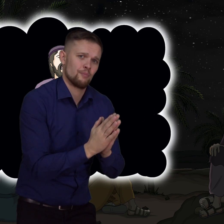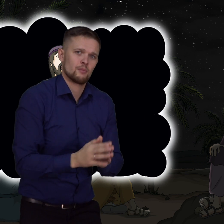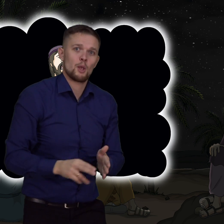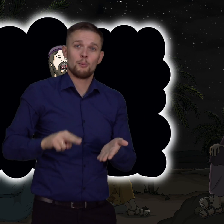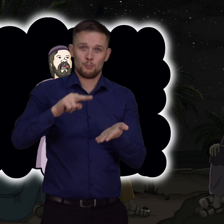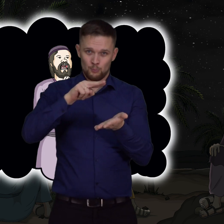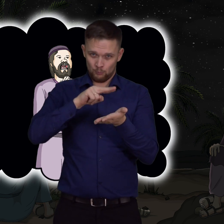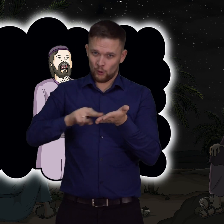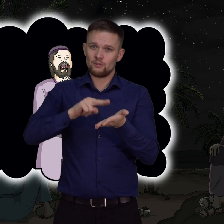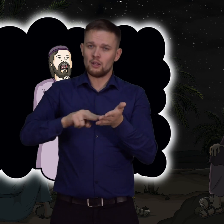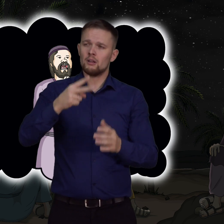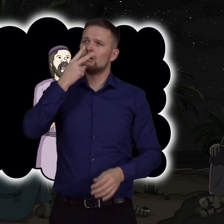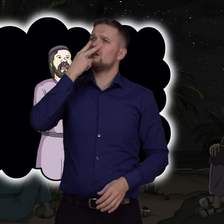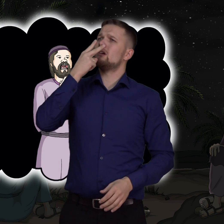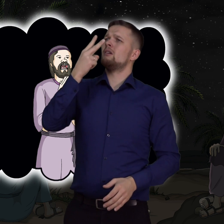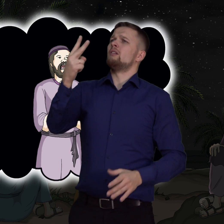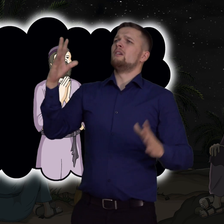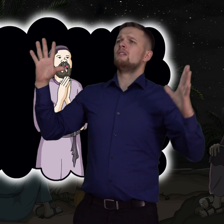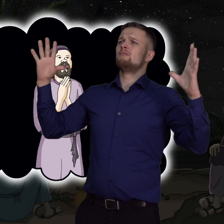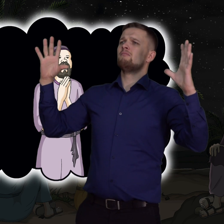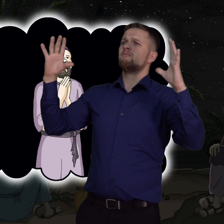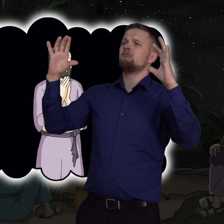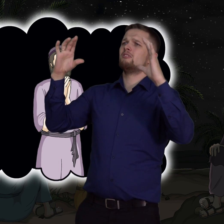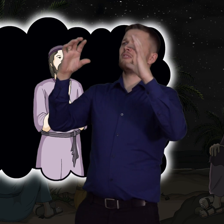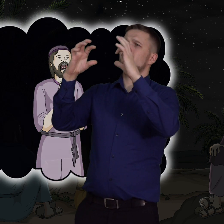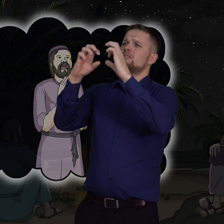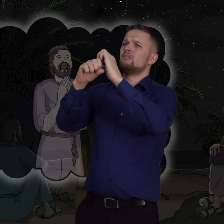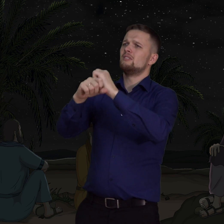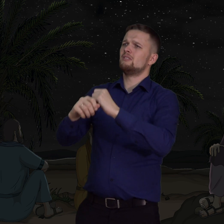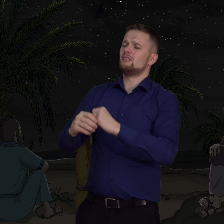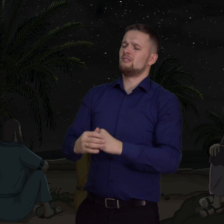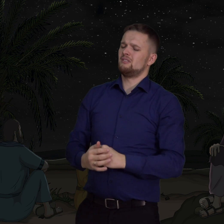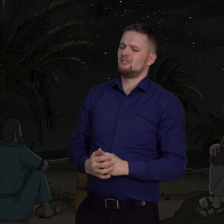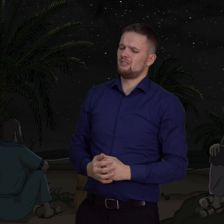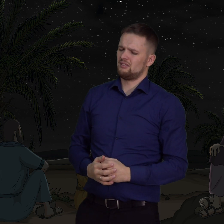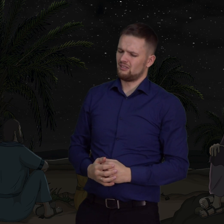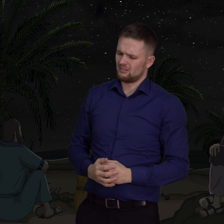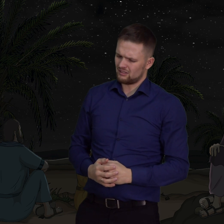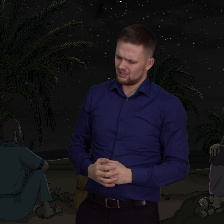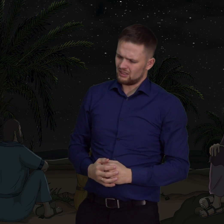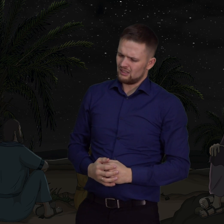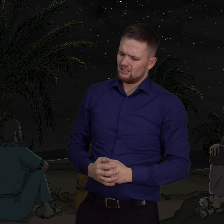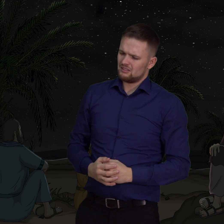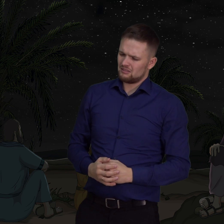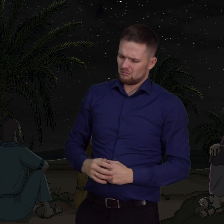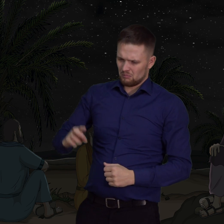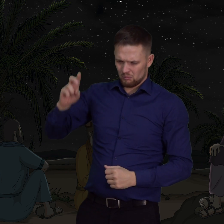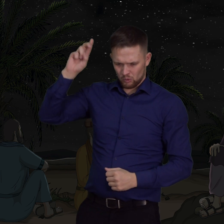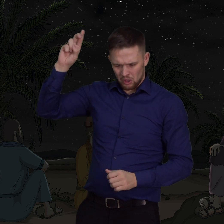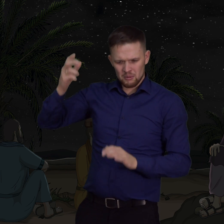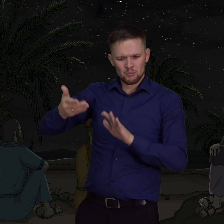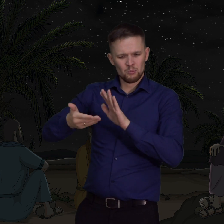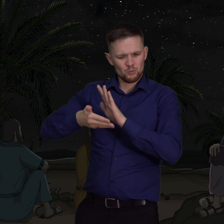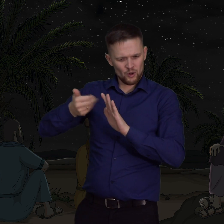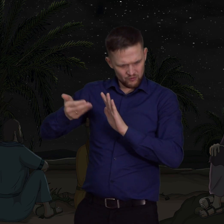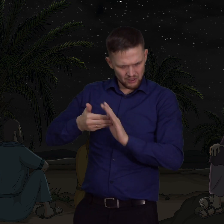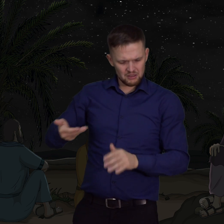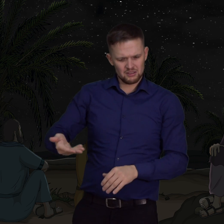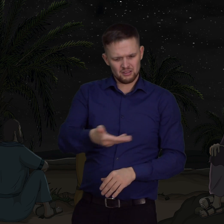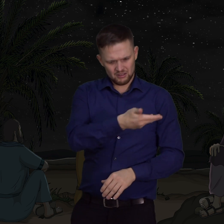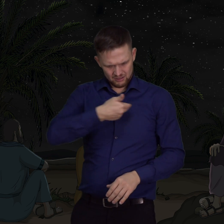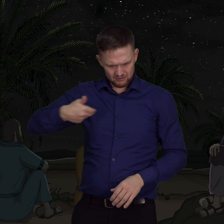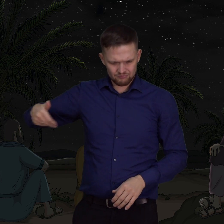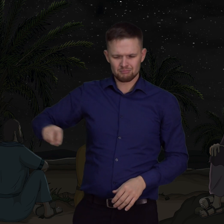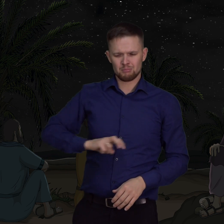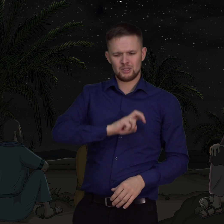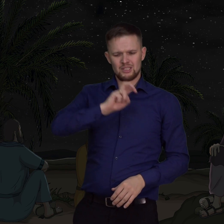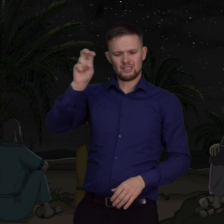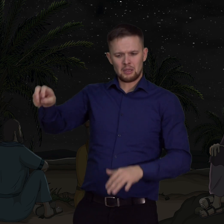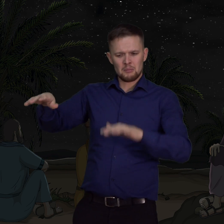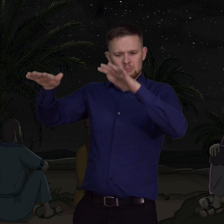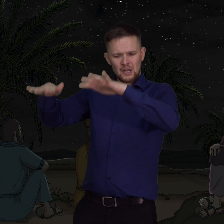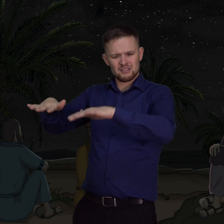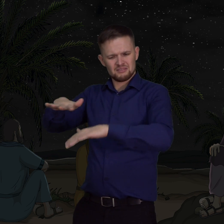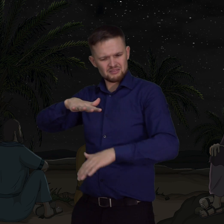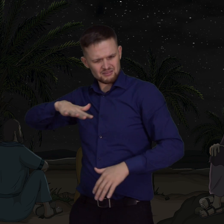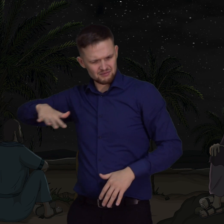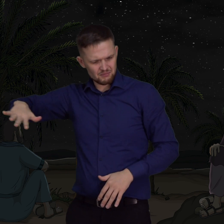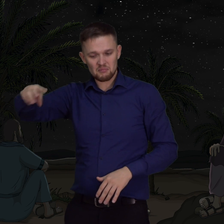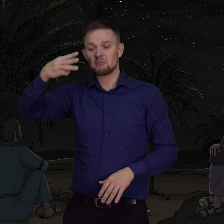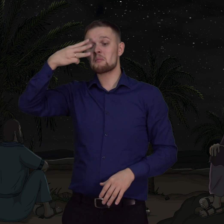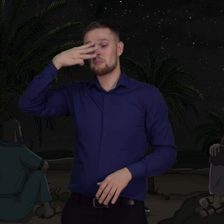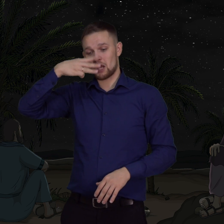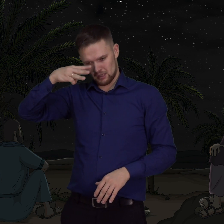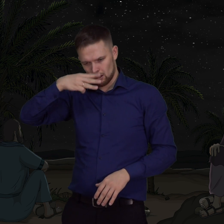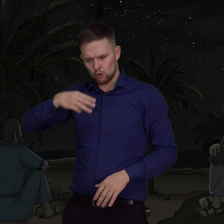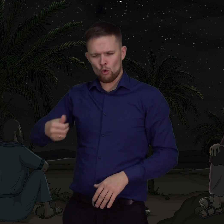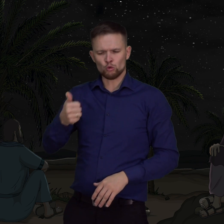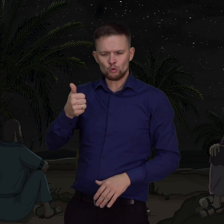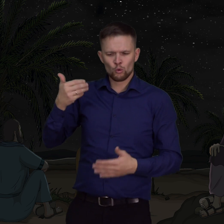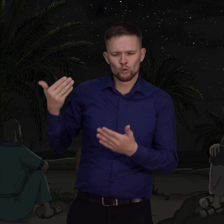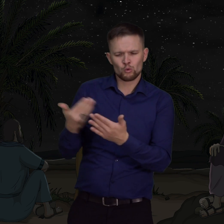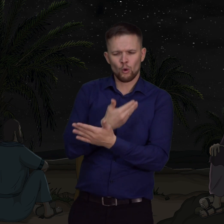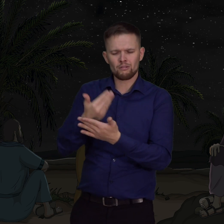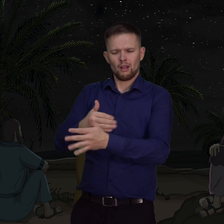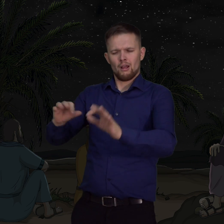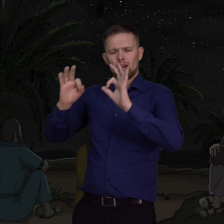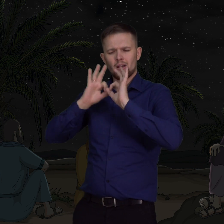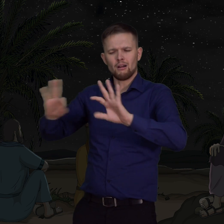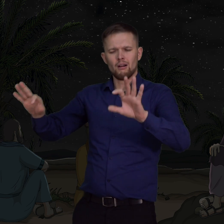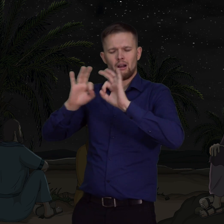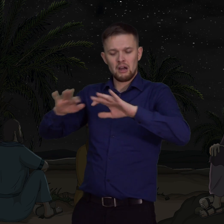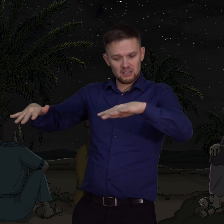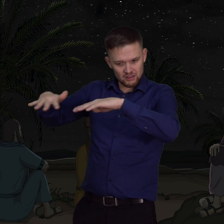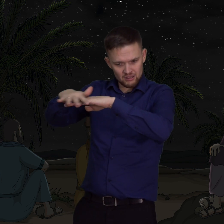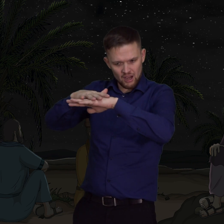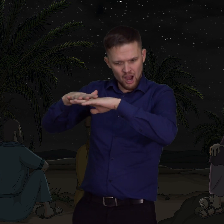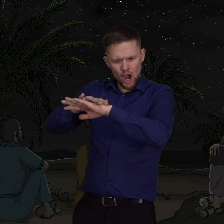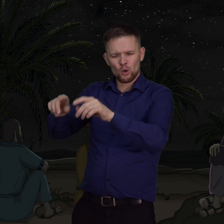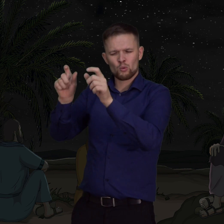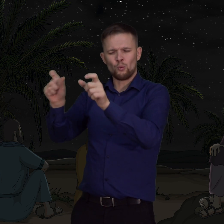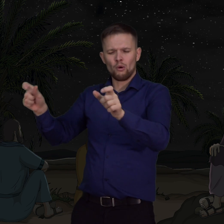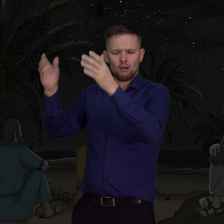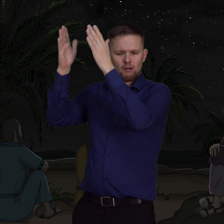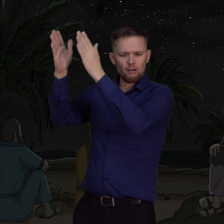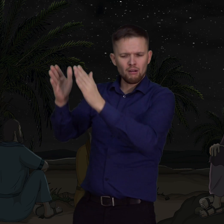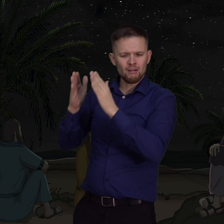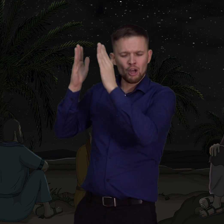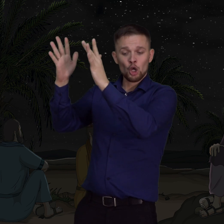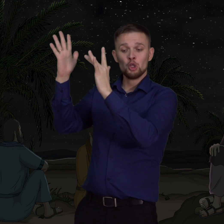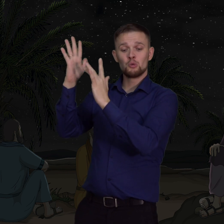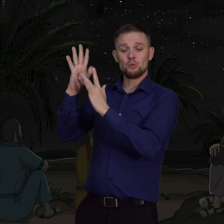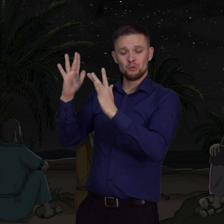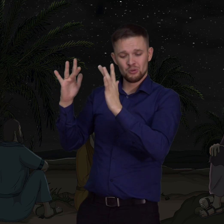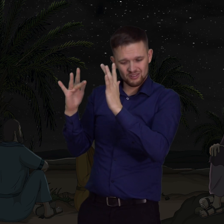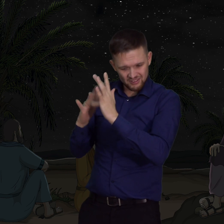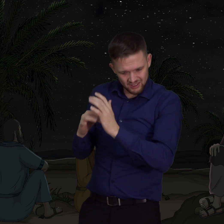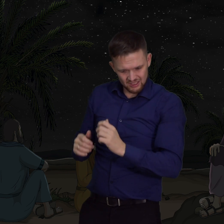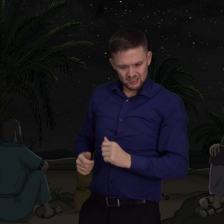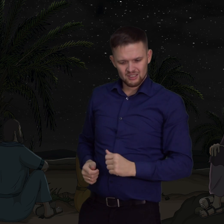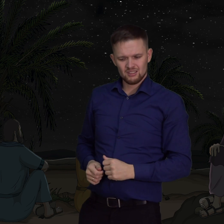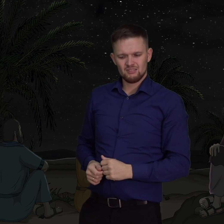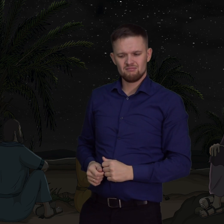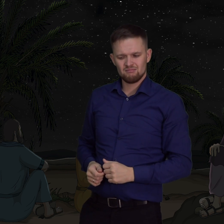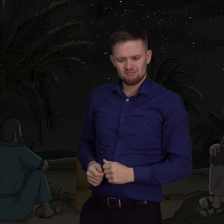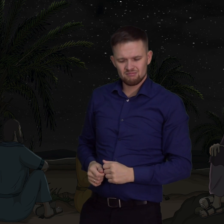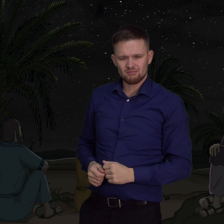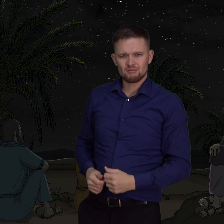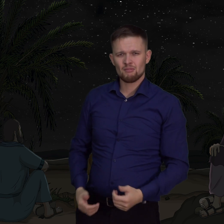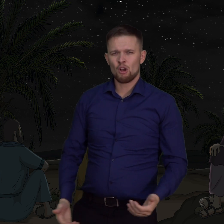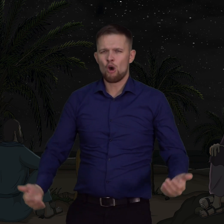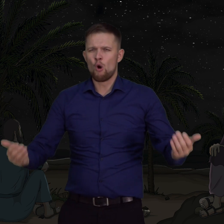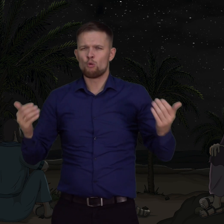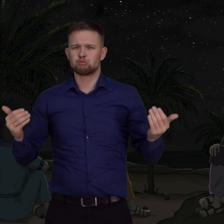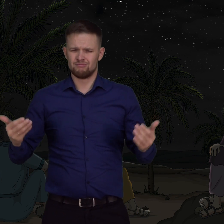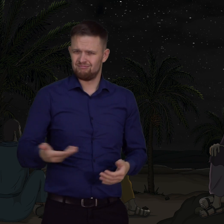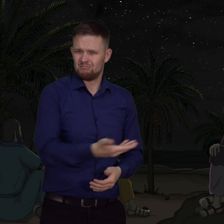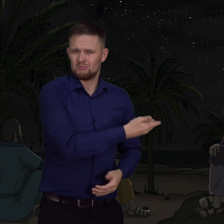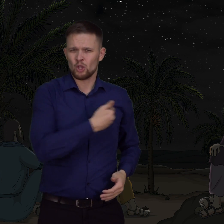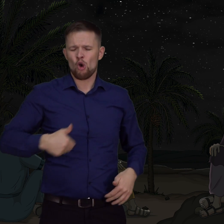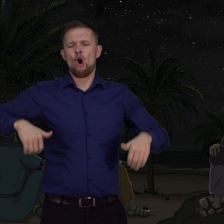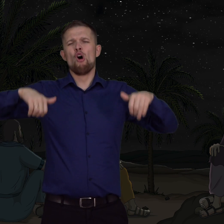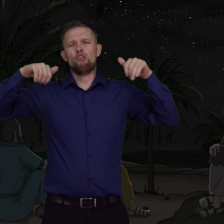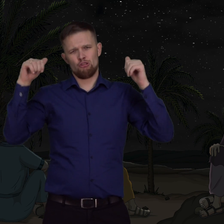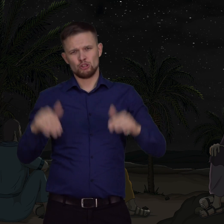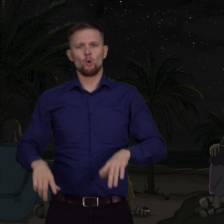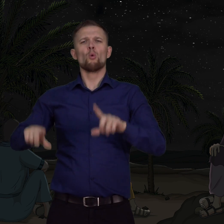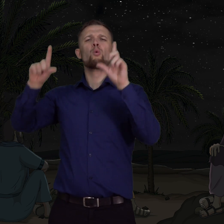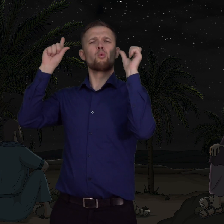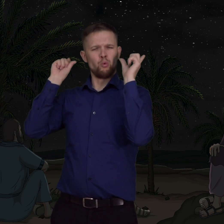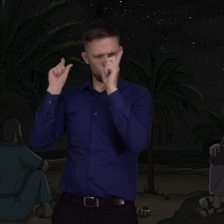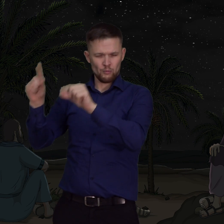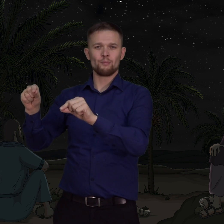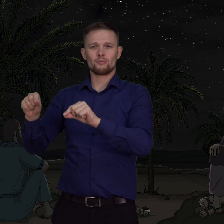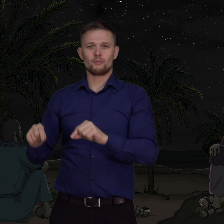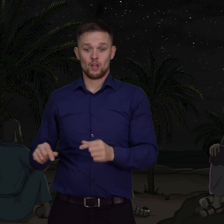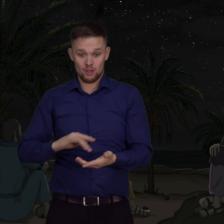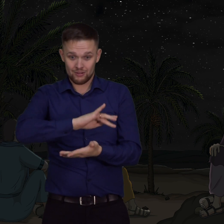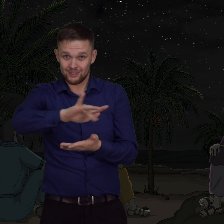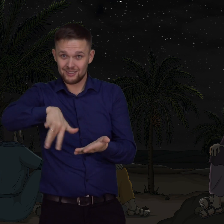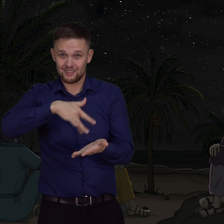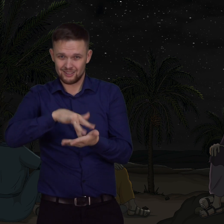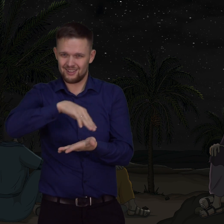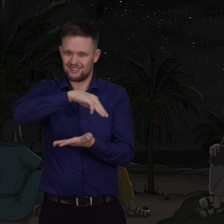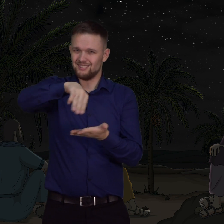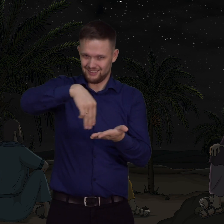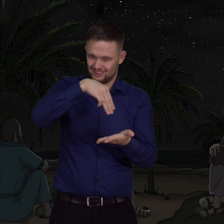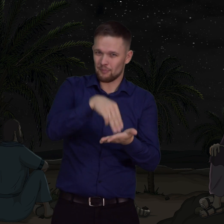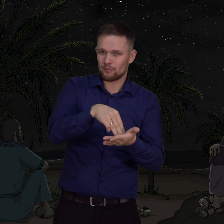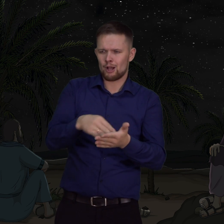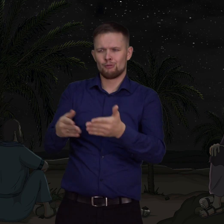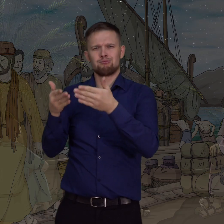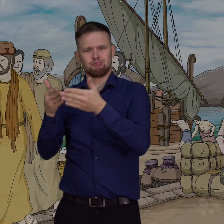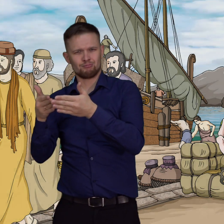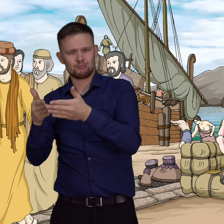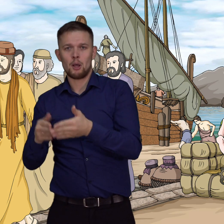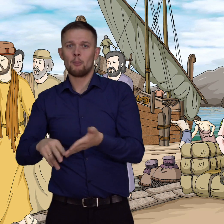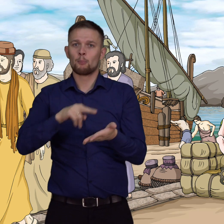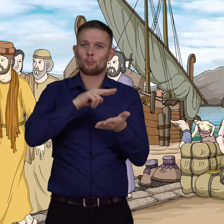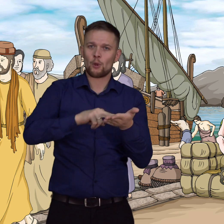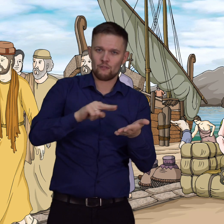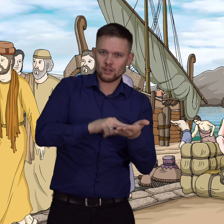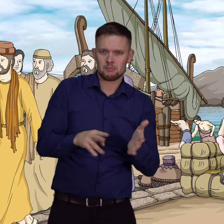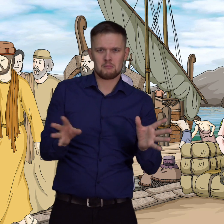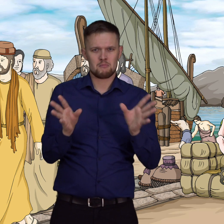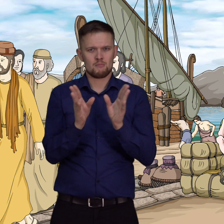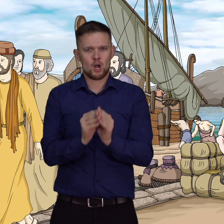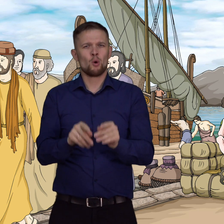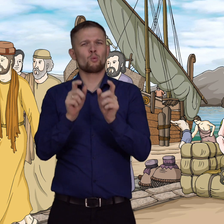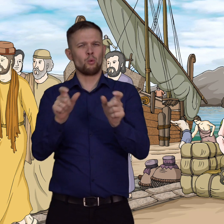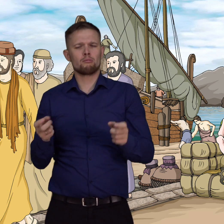As soon as Paul had seen the vision, we got ready to leave for Macedonia, concluding that God had called us to preach the gospel to them.